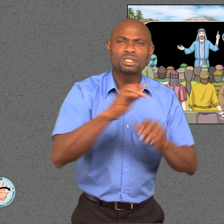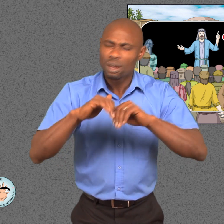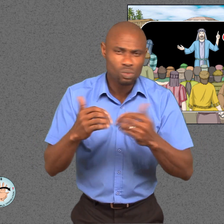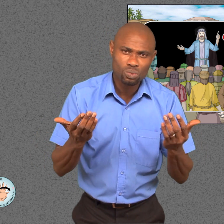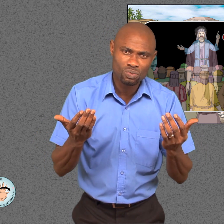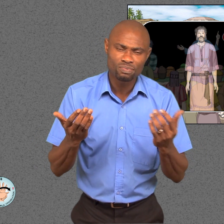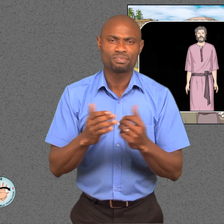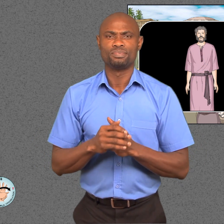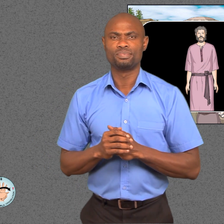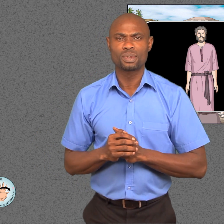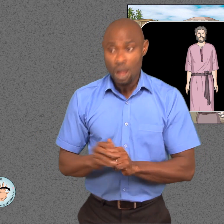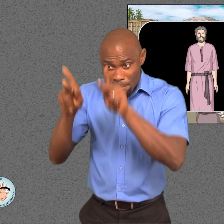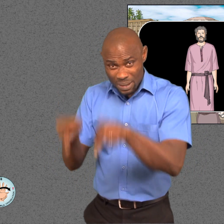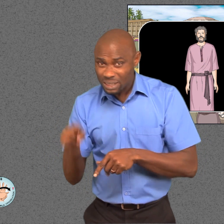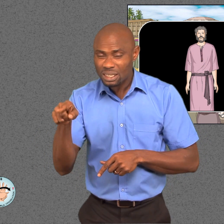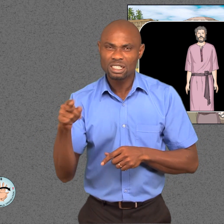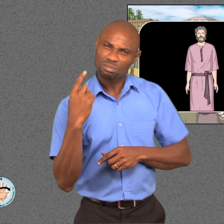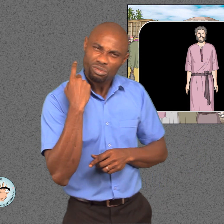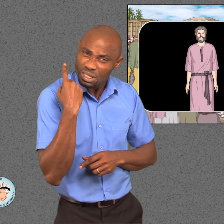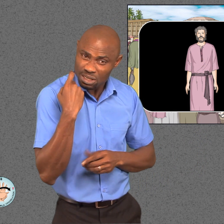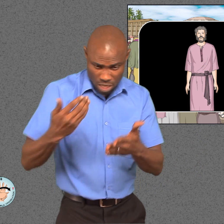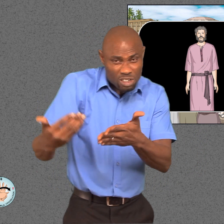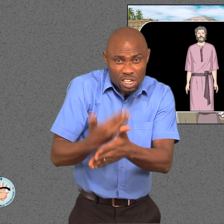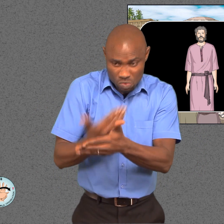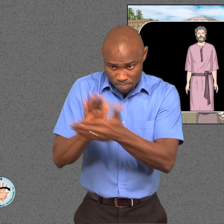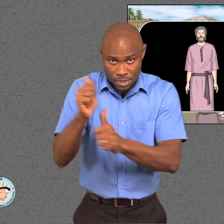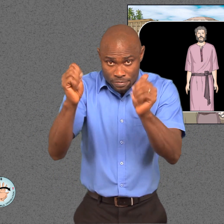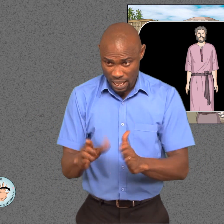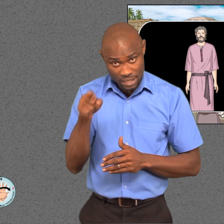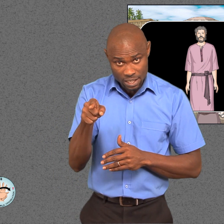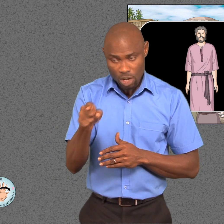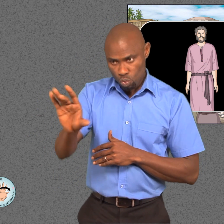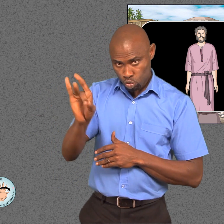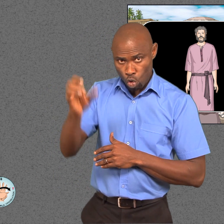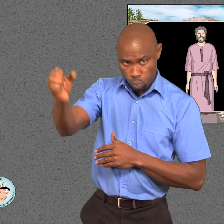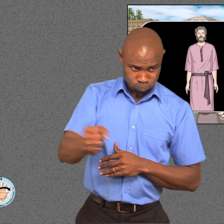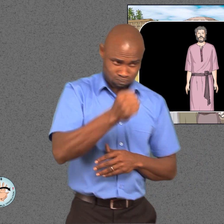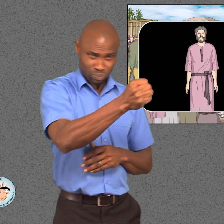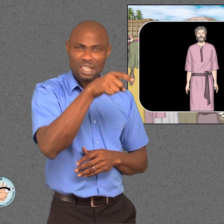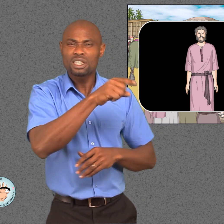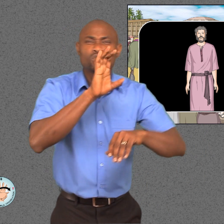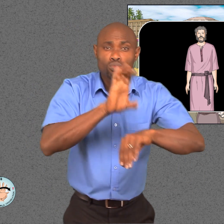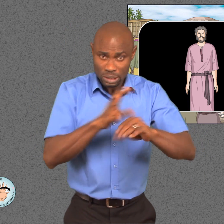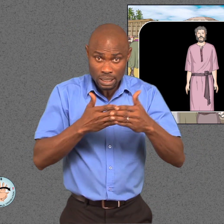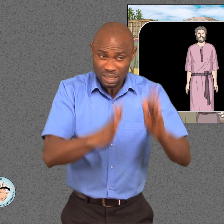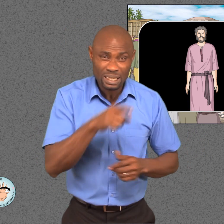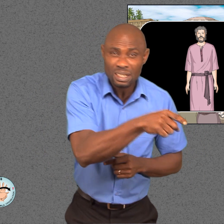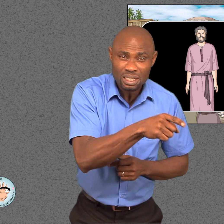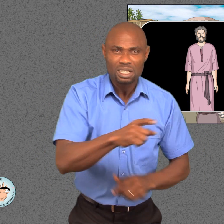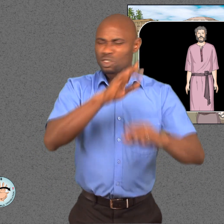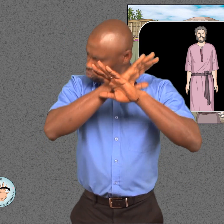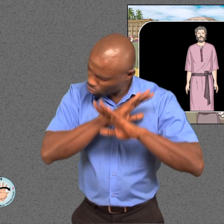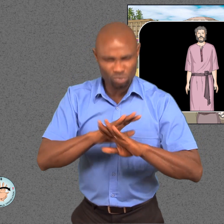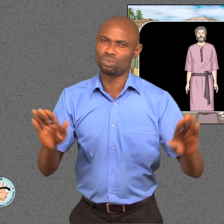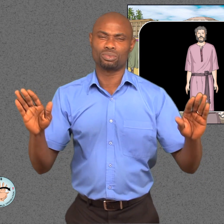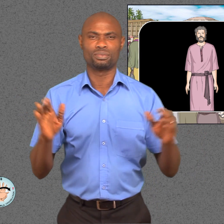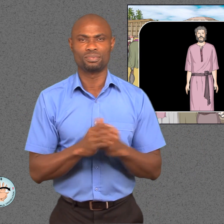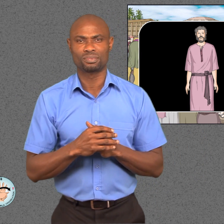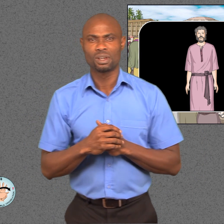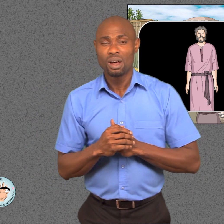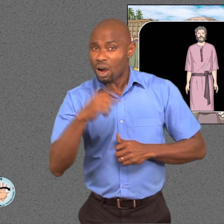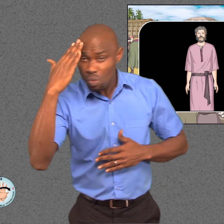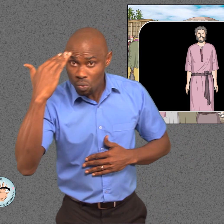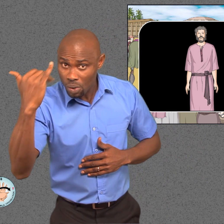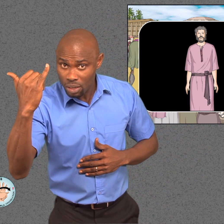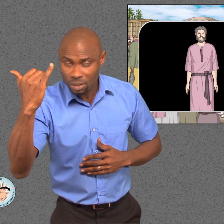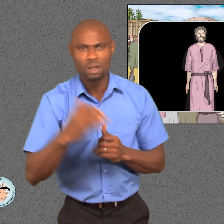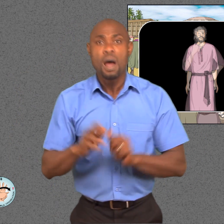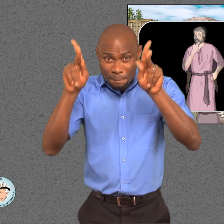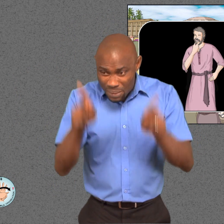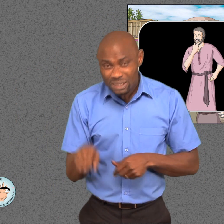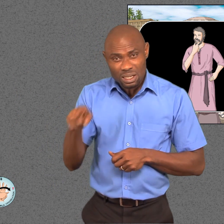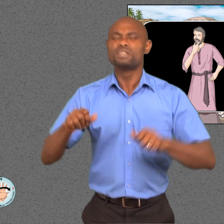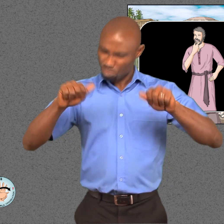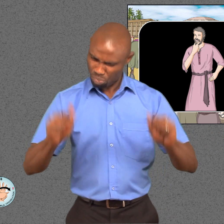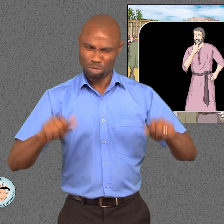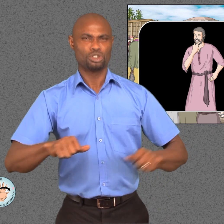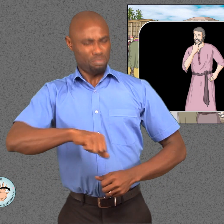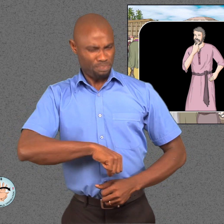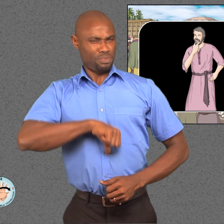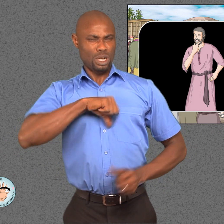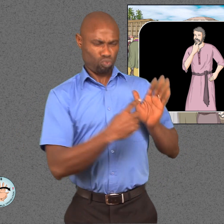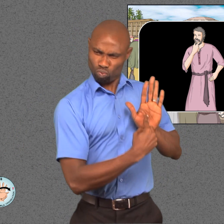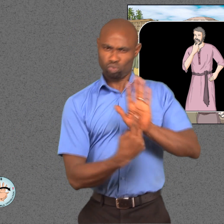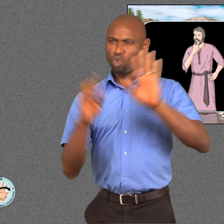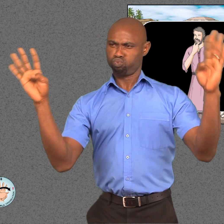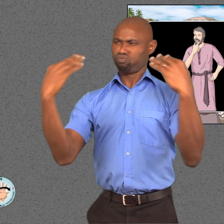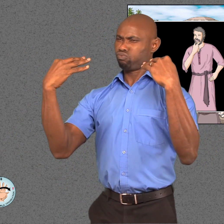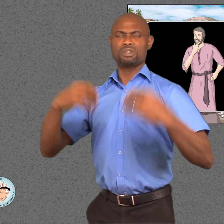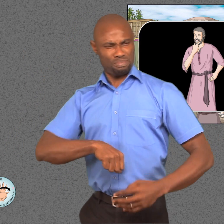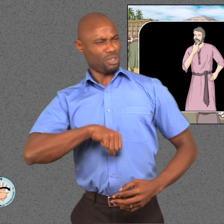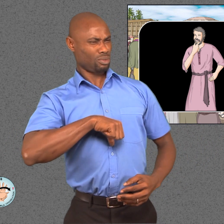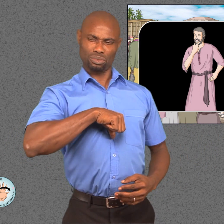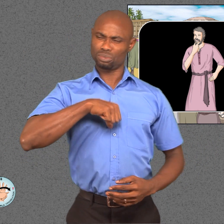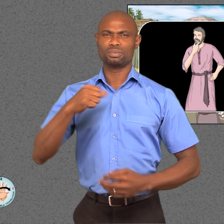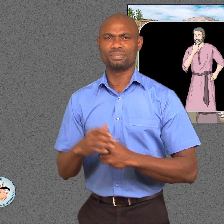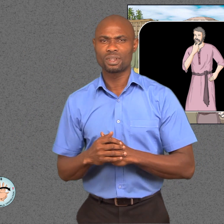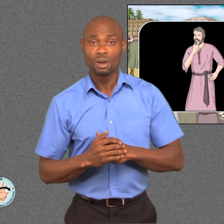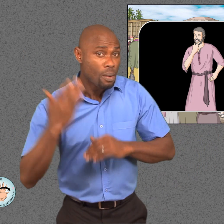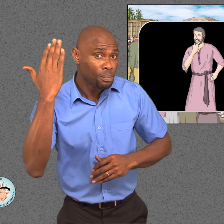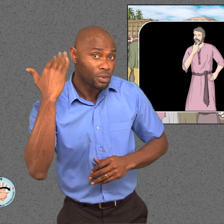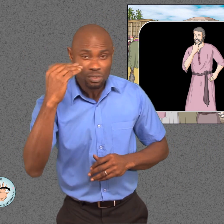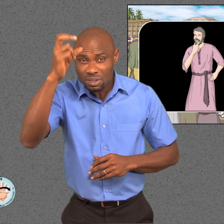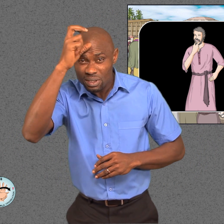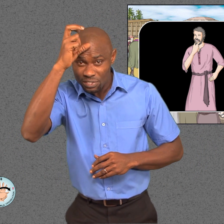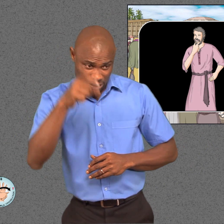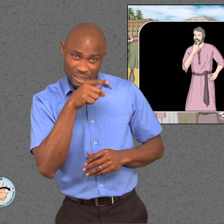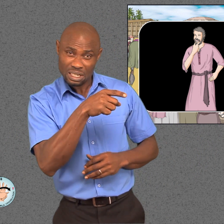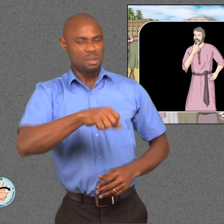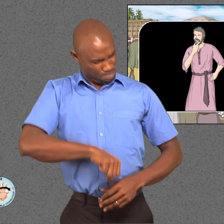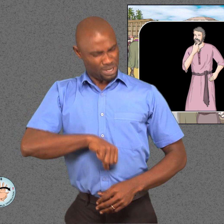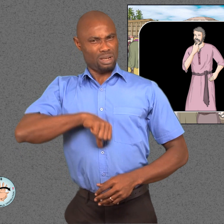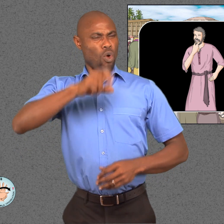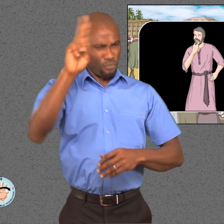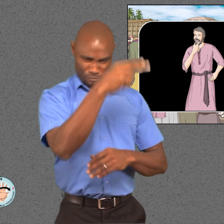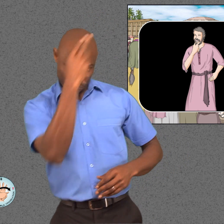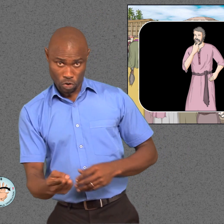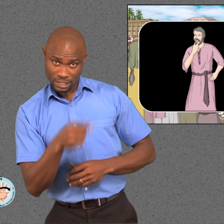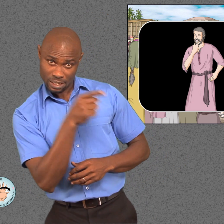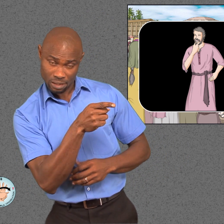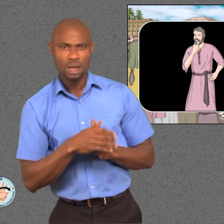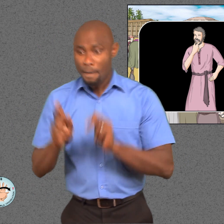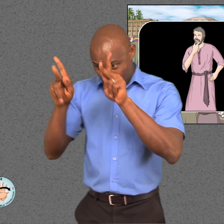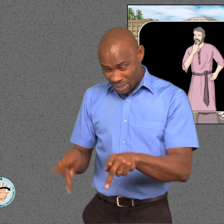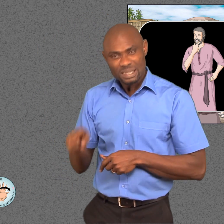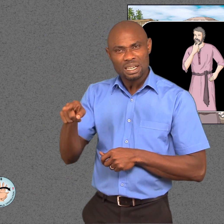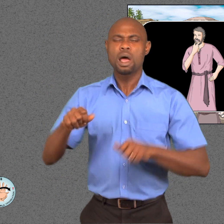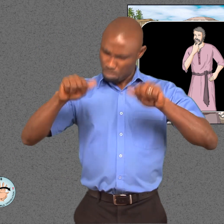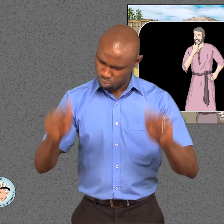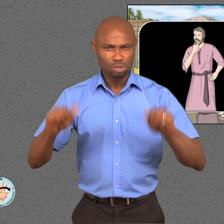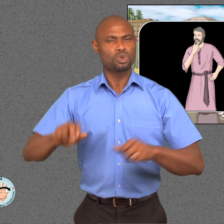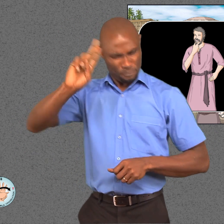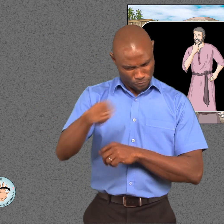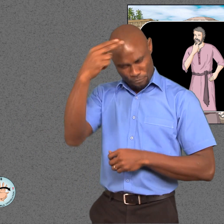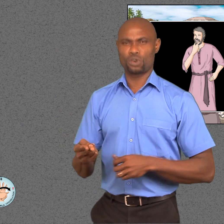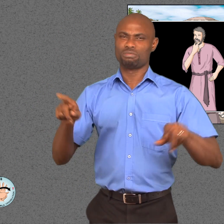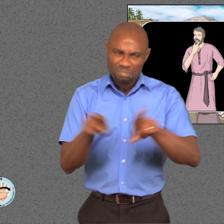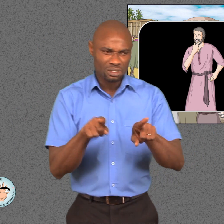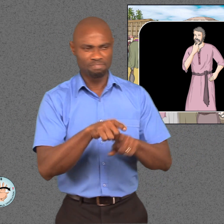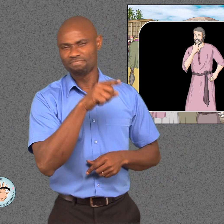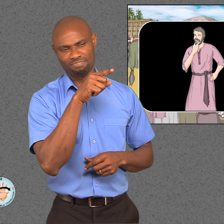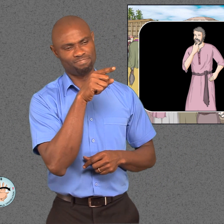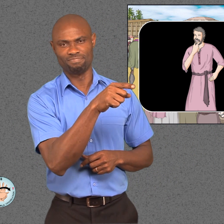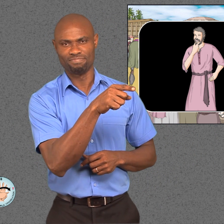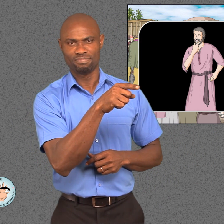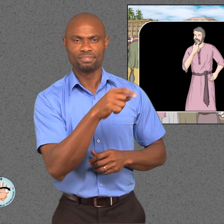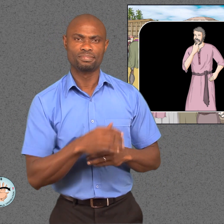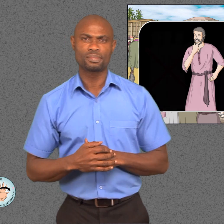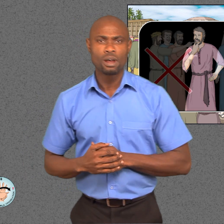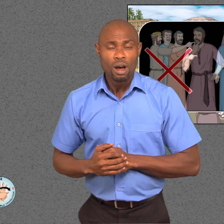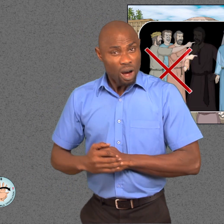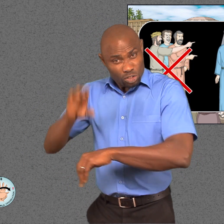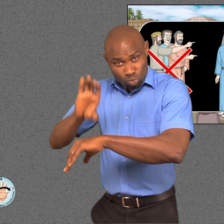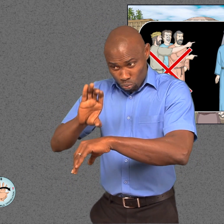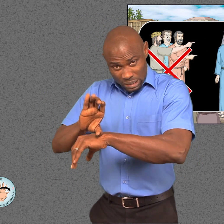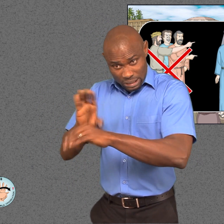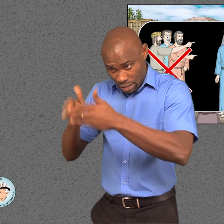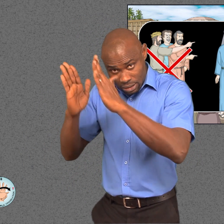He must not be a recent convert, or he may become conceited and fall under the same condemnation as the devil.